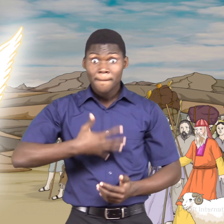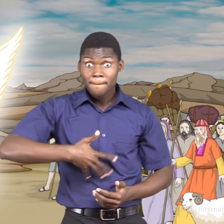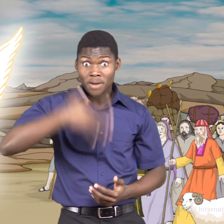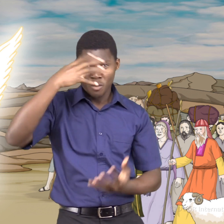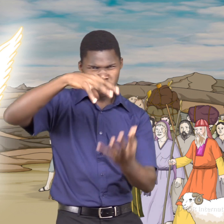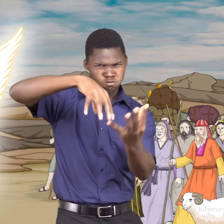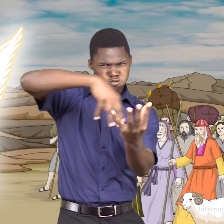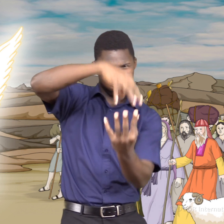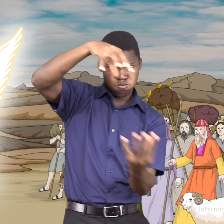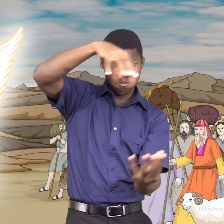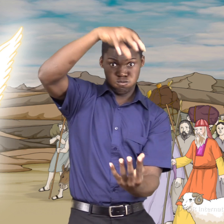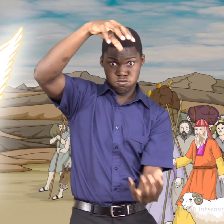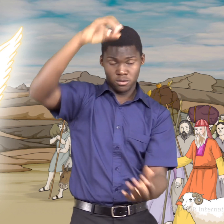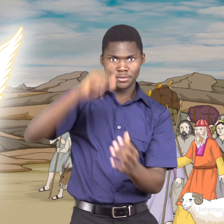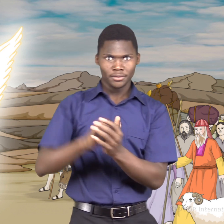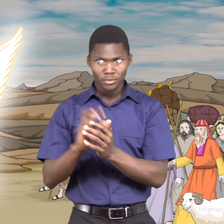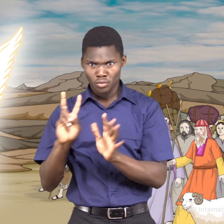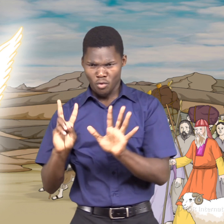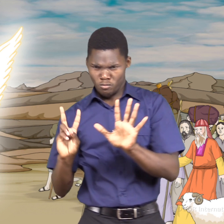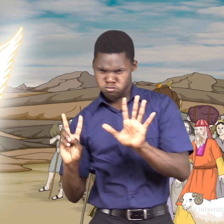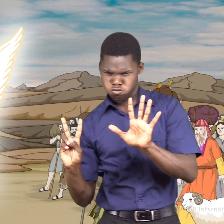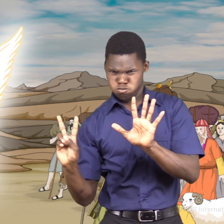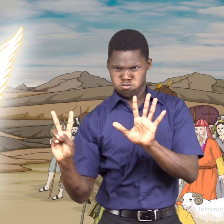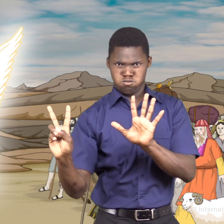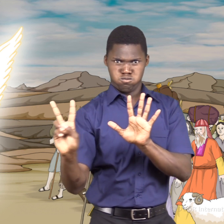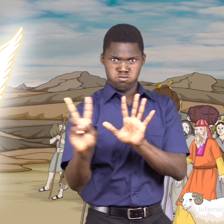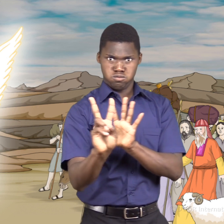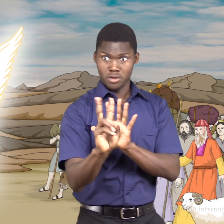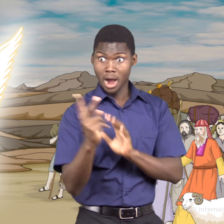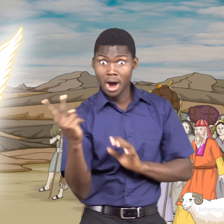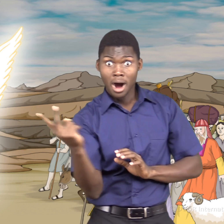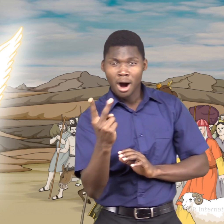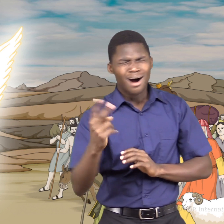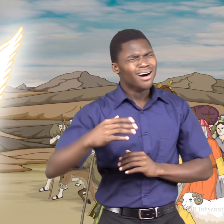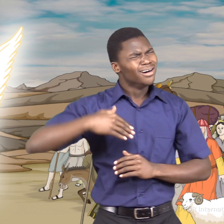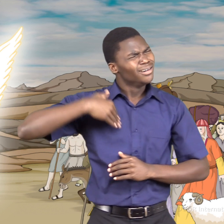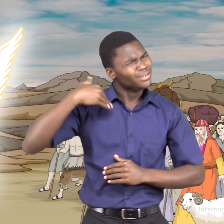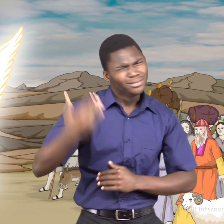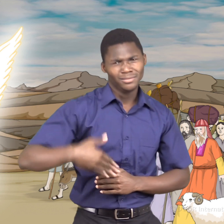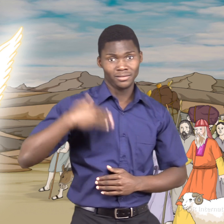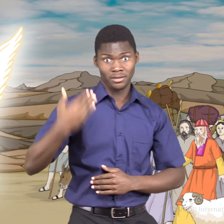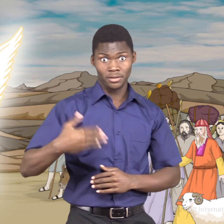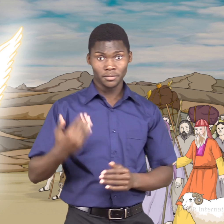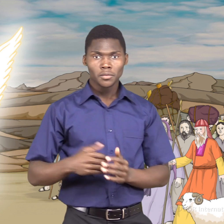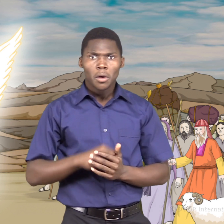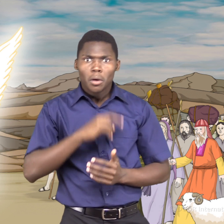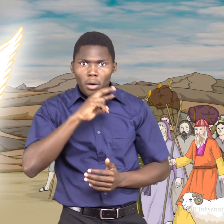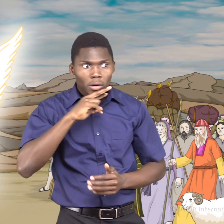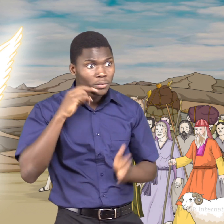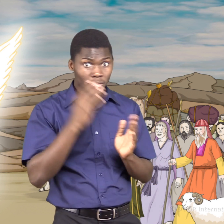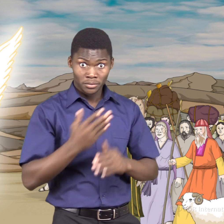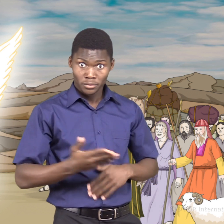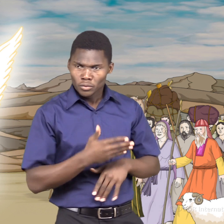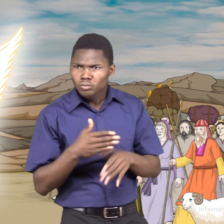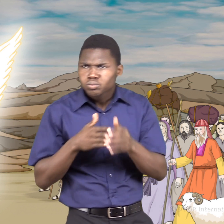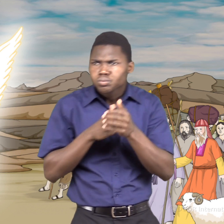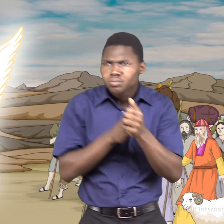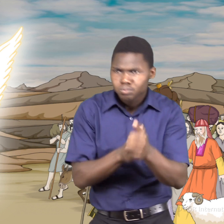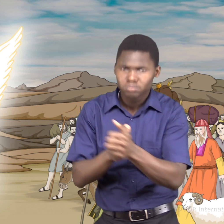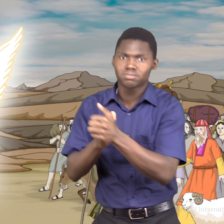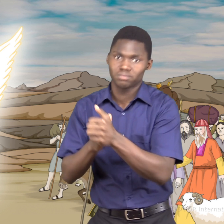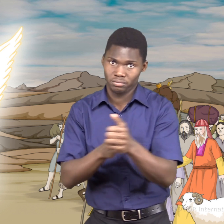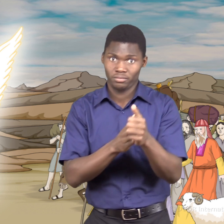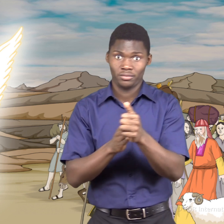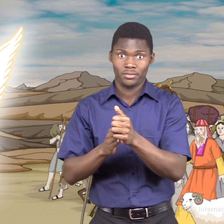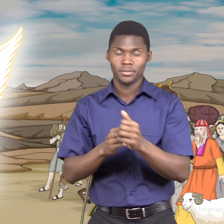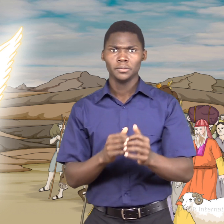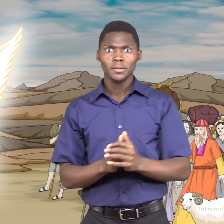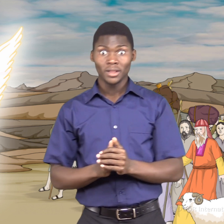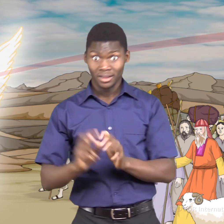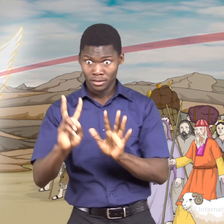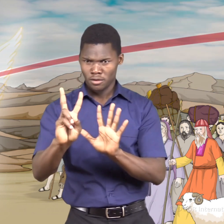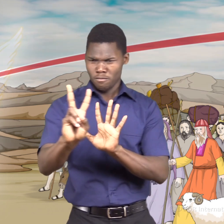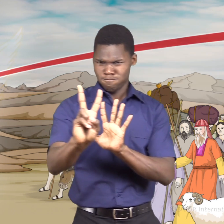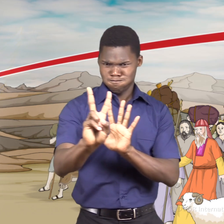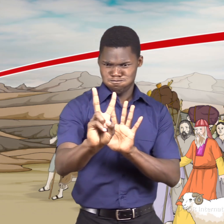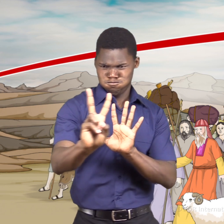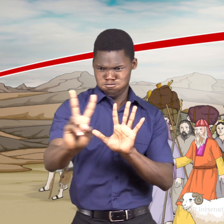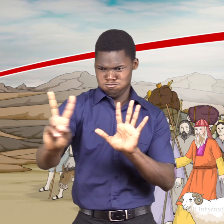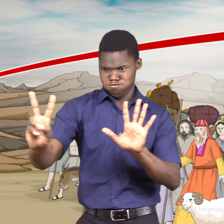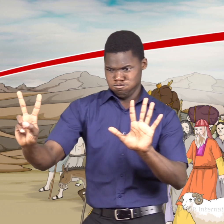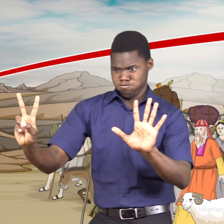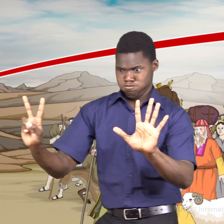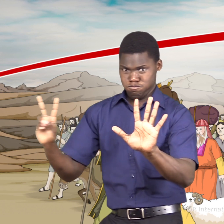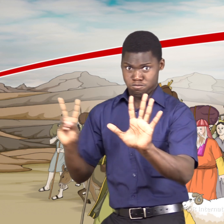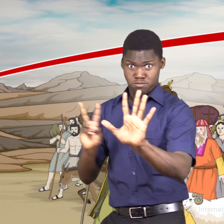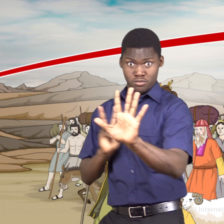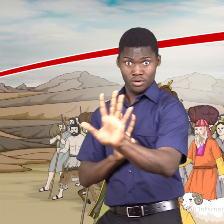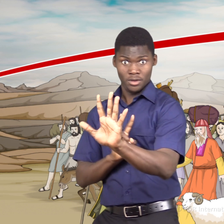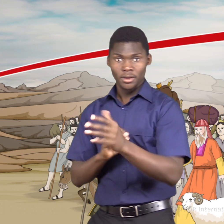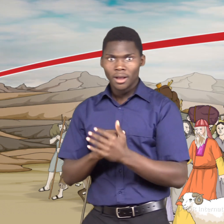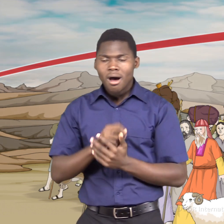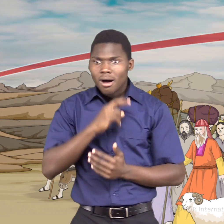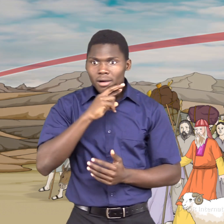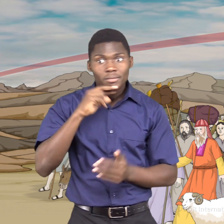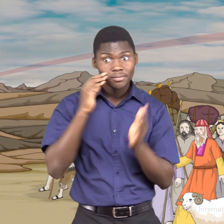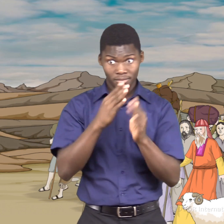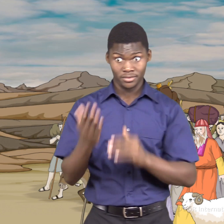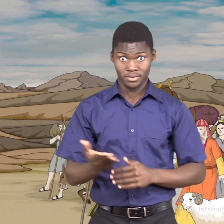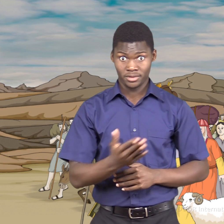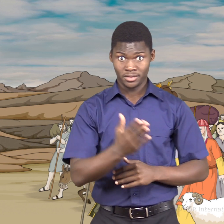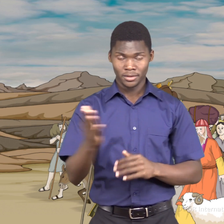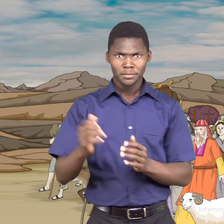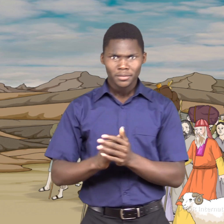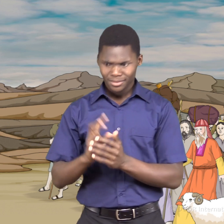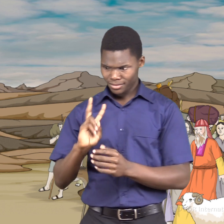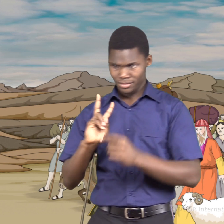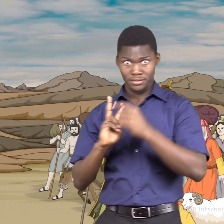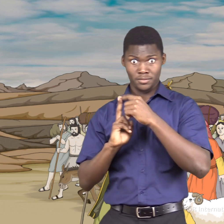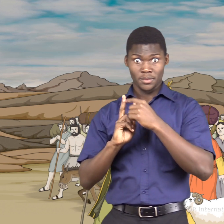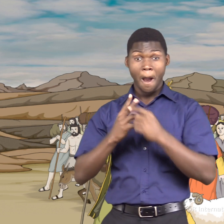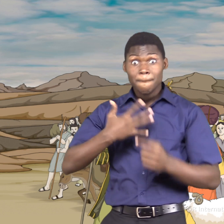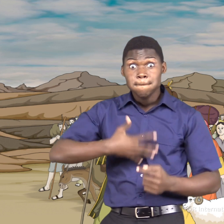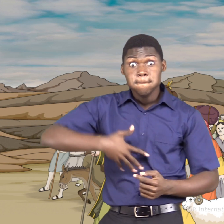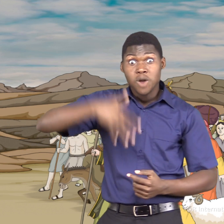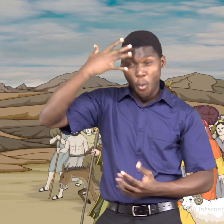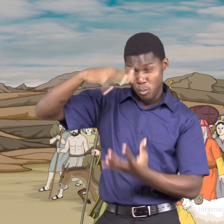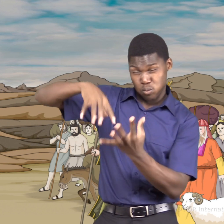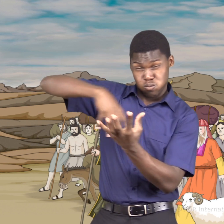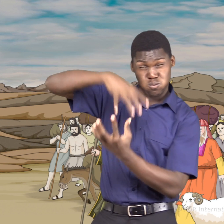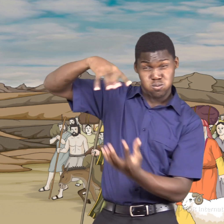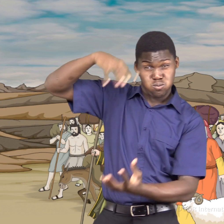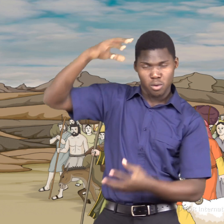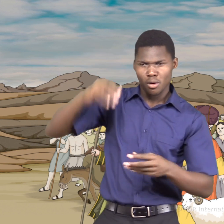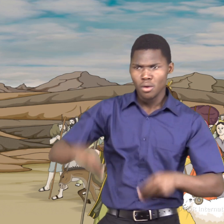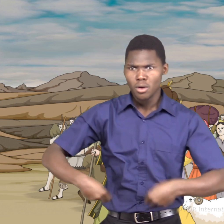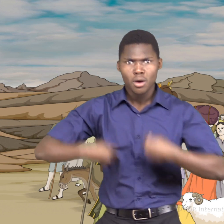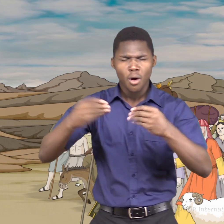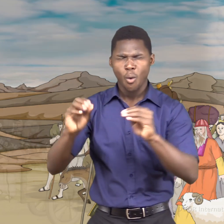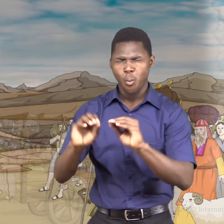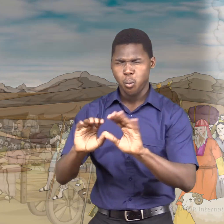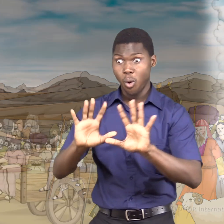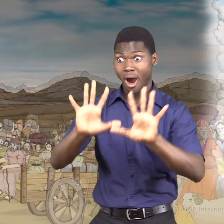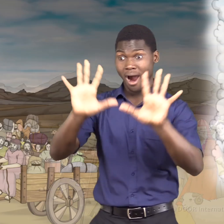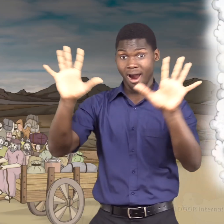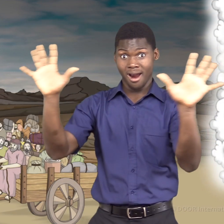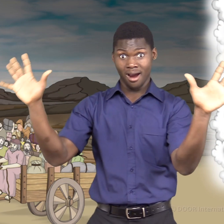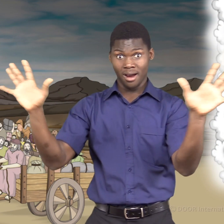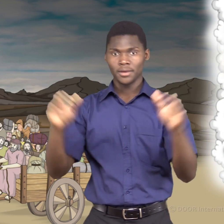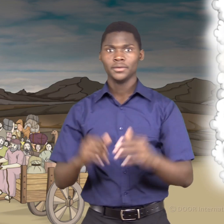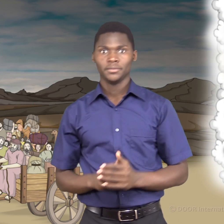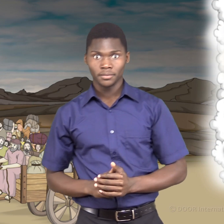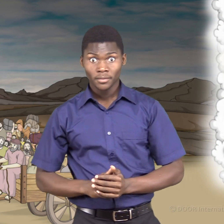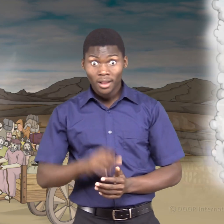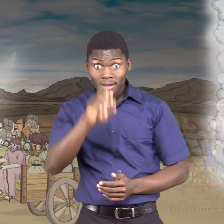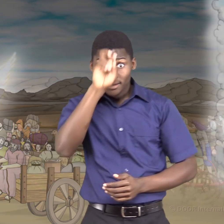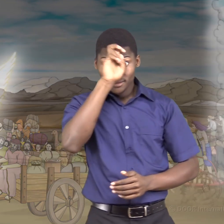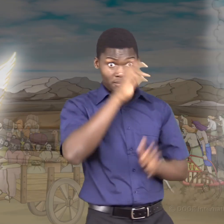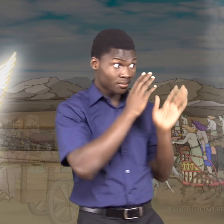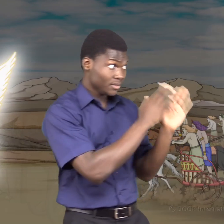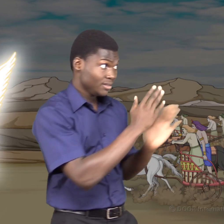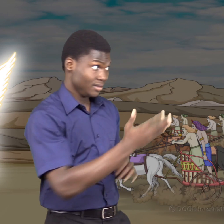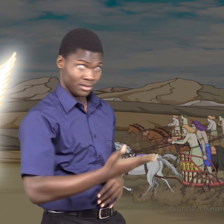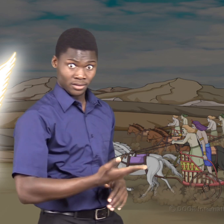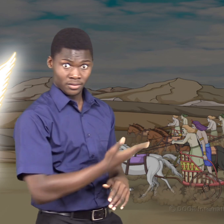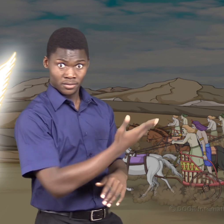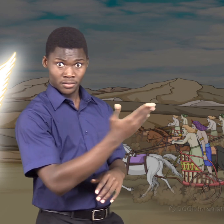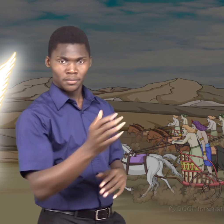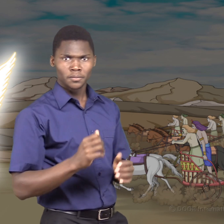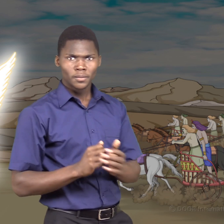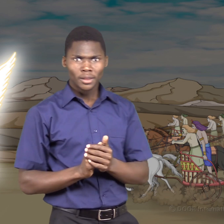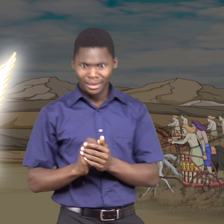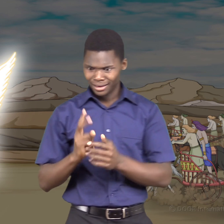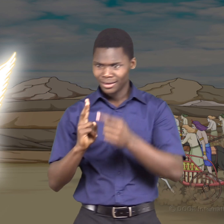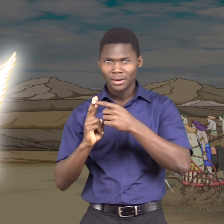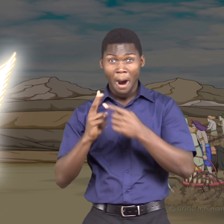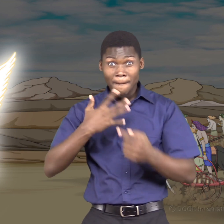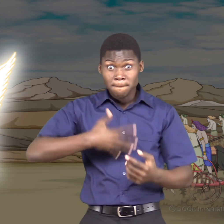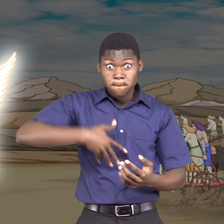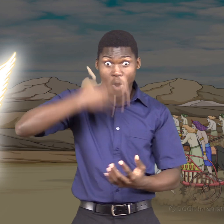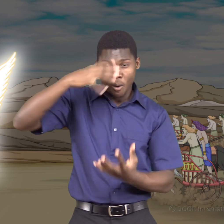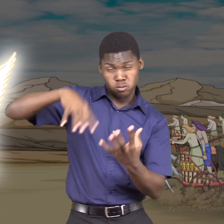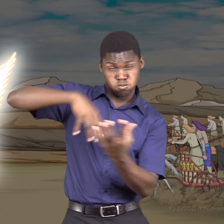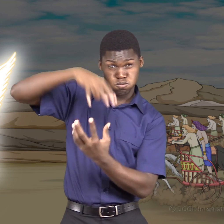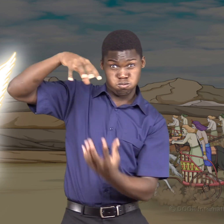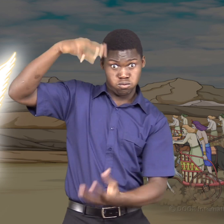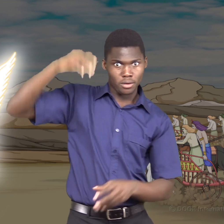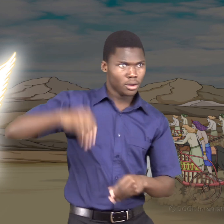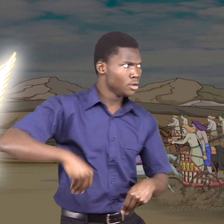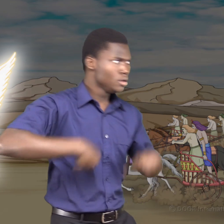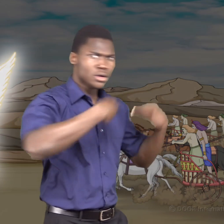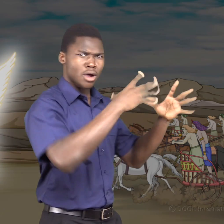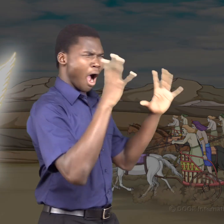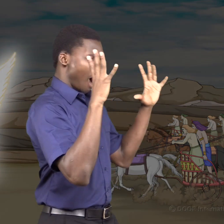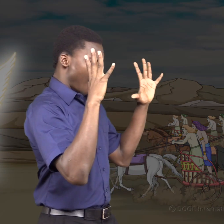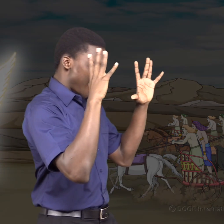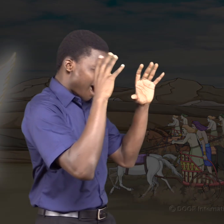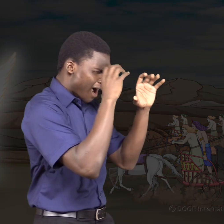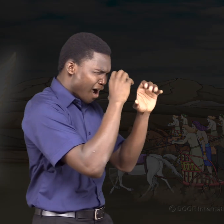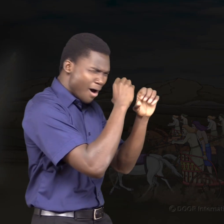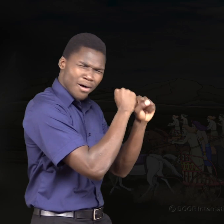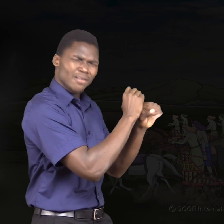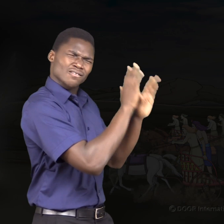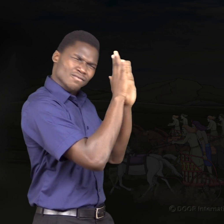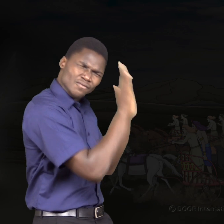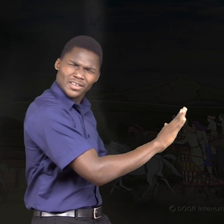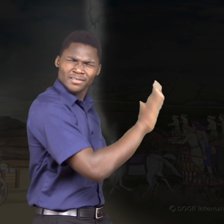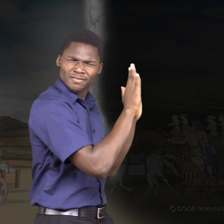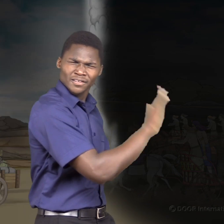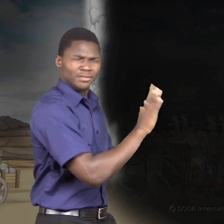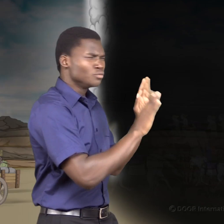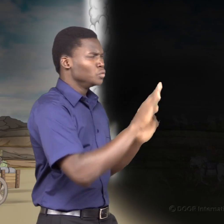The pillar of cloud also moved from before them and stood behind them, so that it came between the camps of Egypt and Israel.